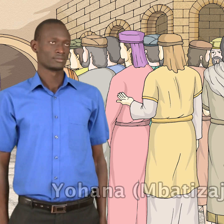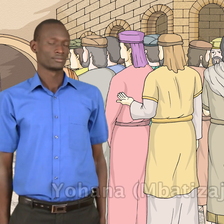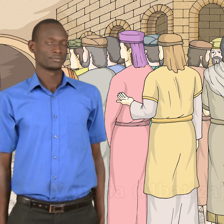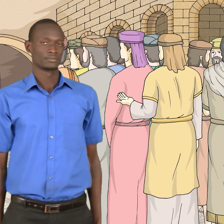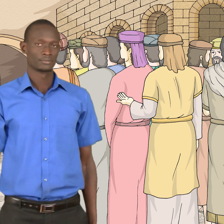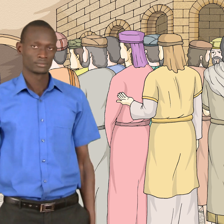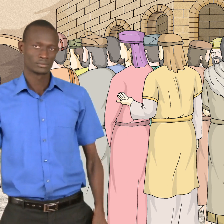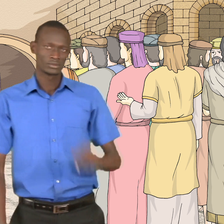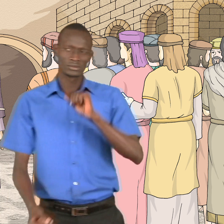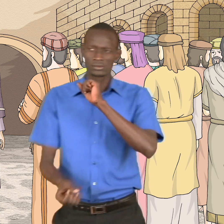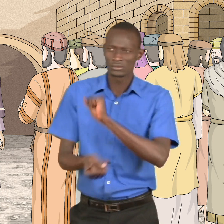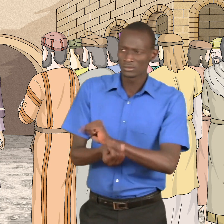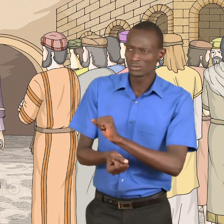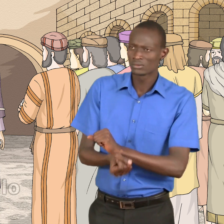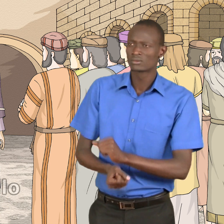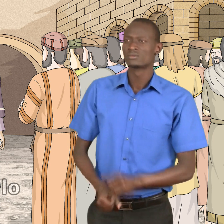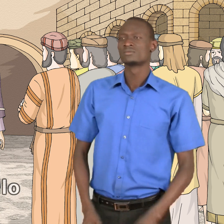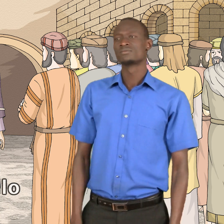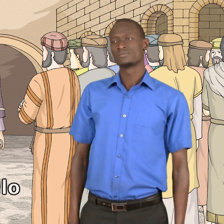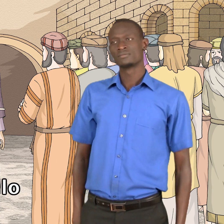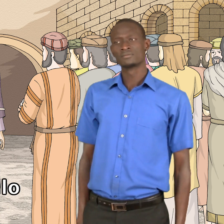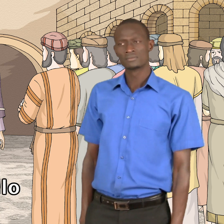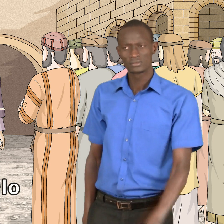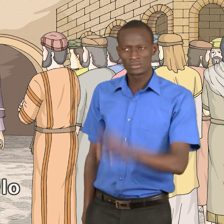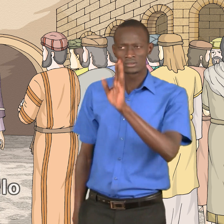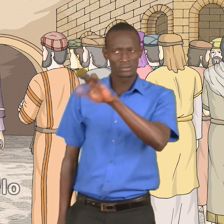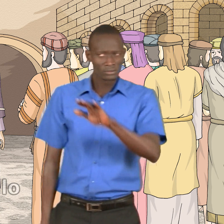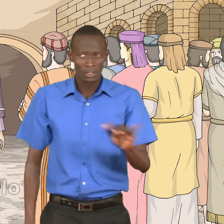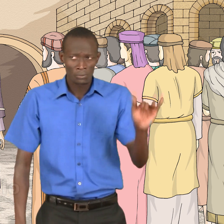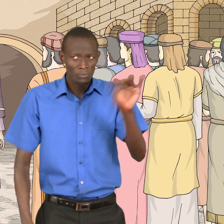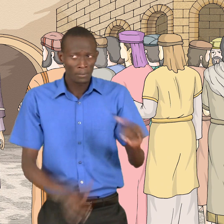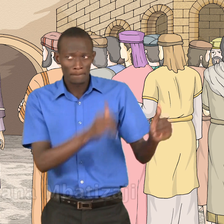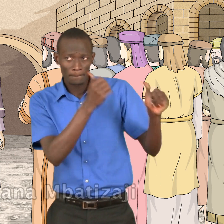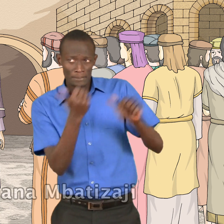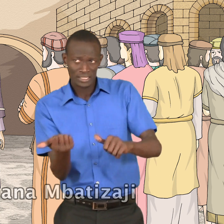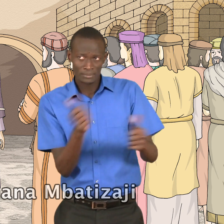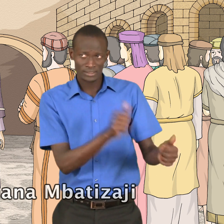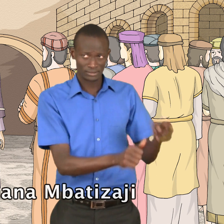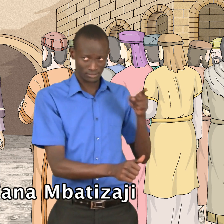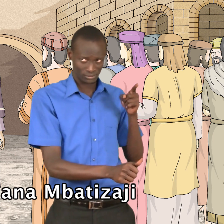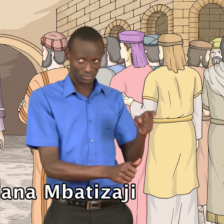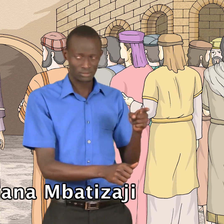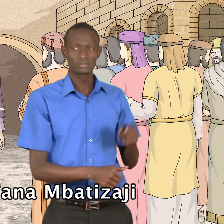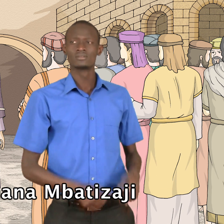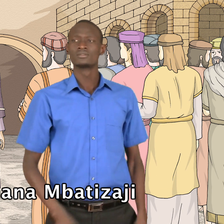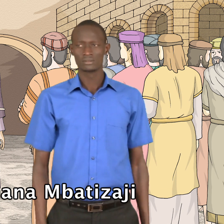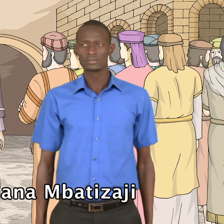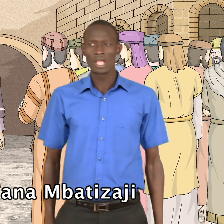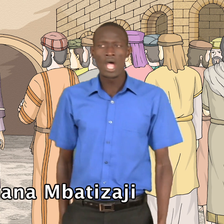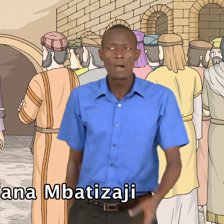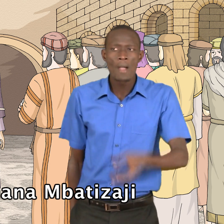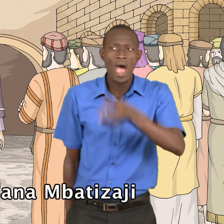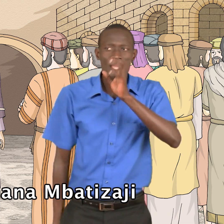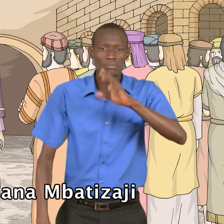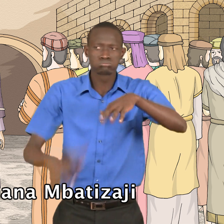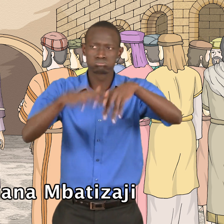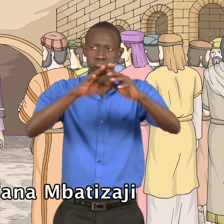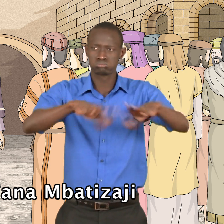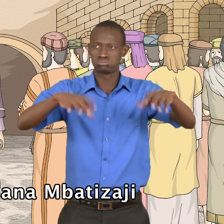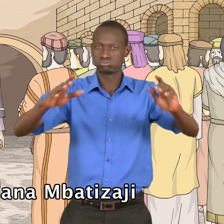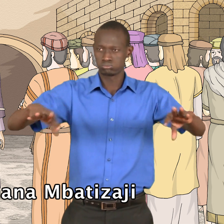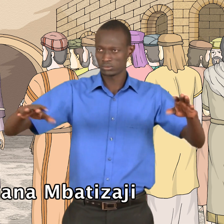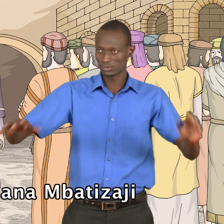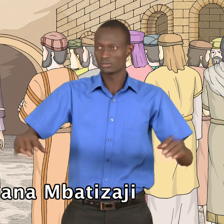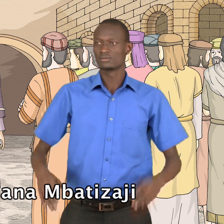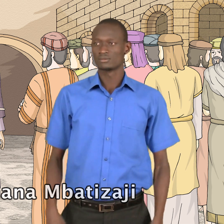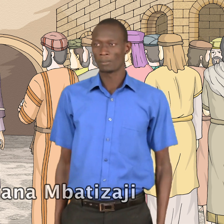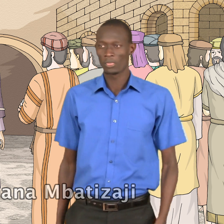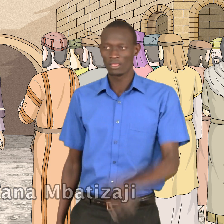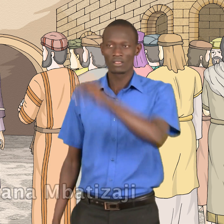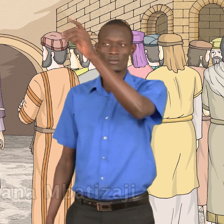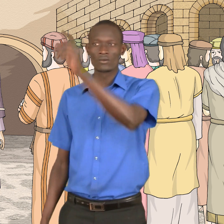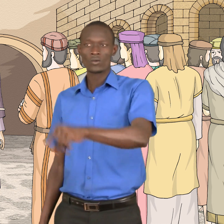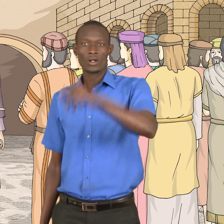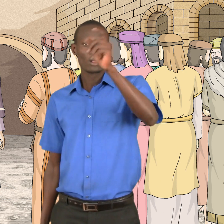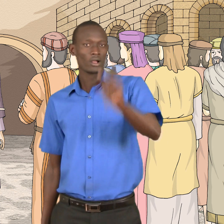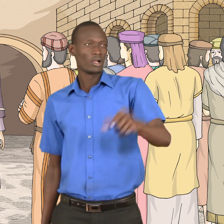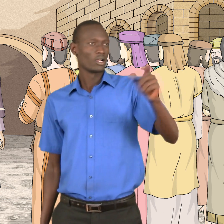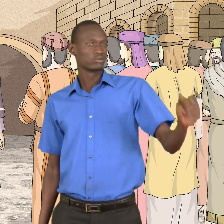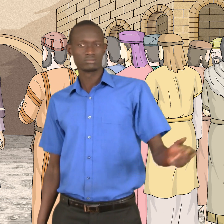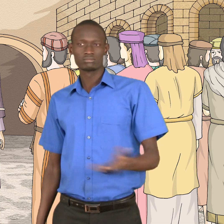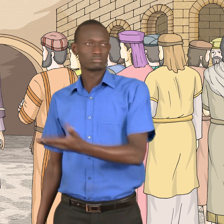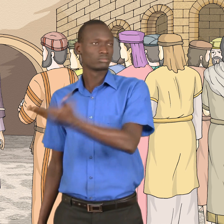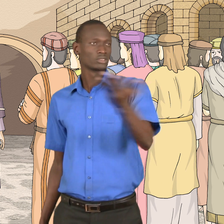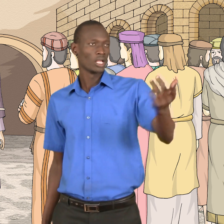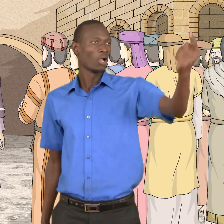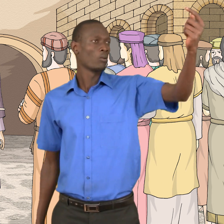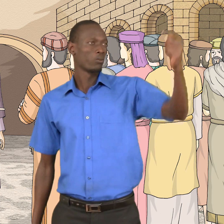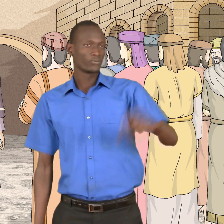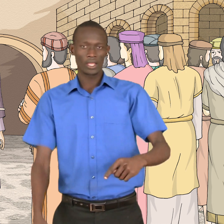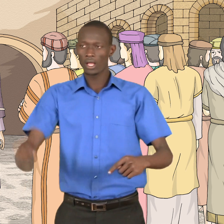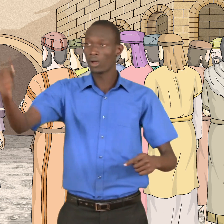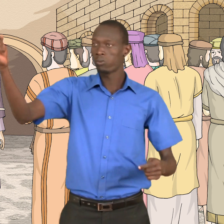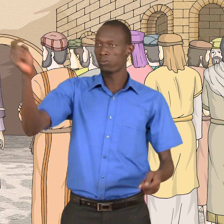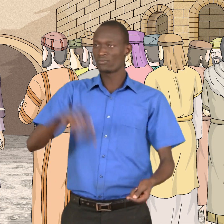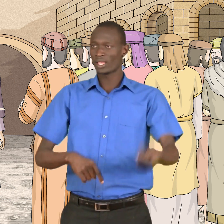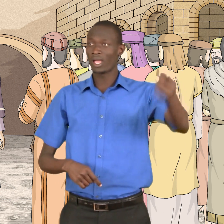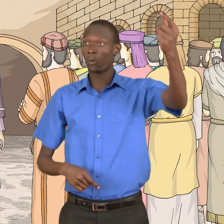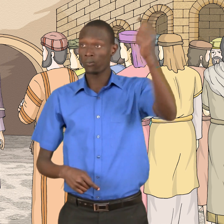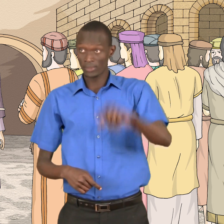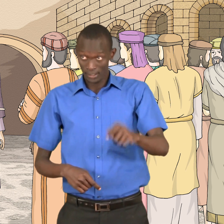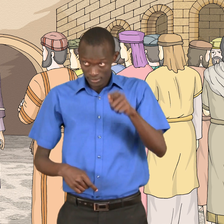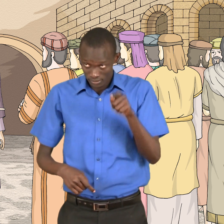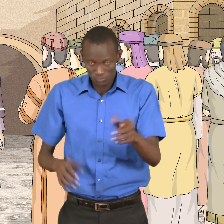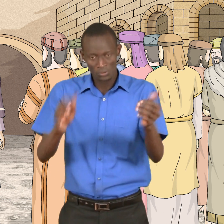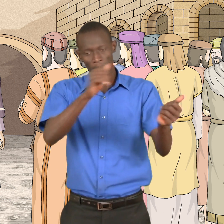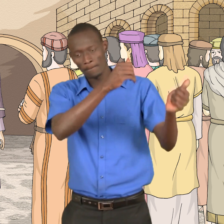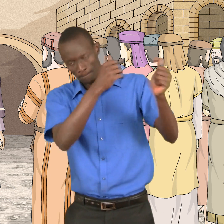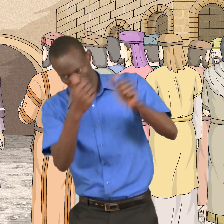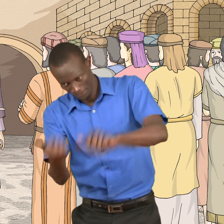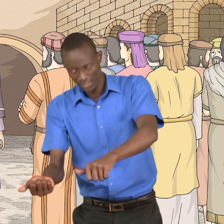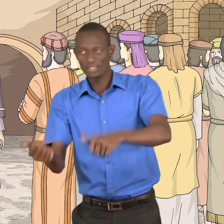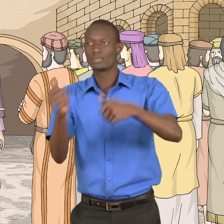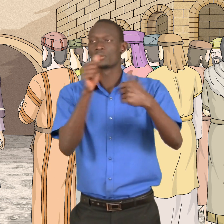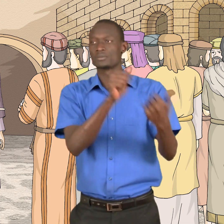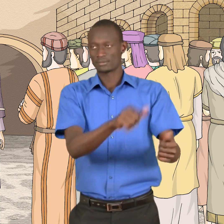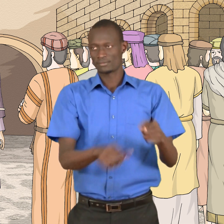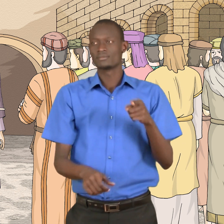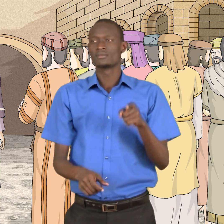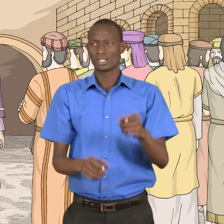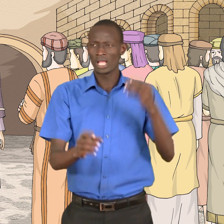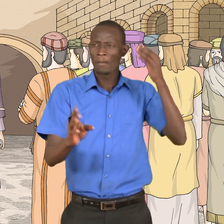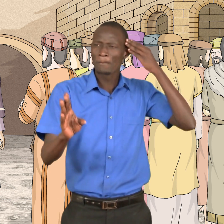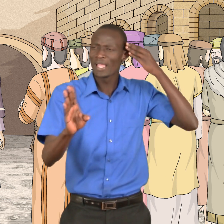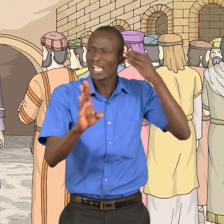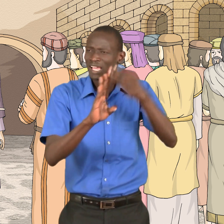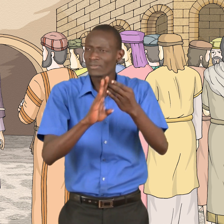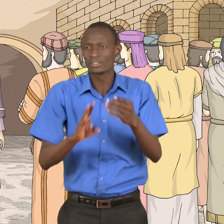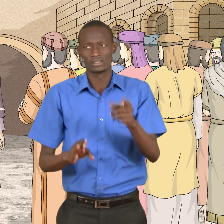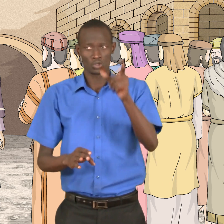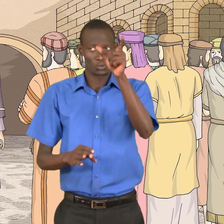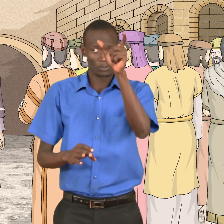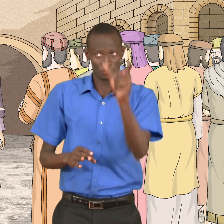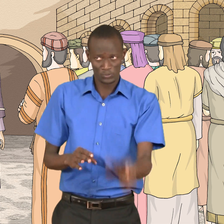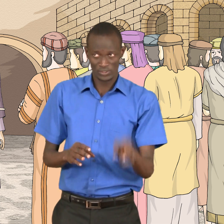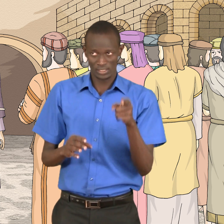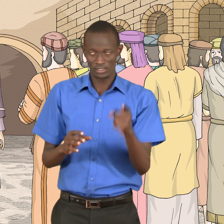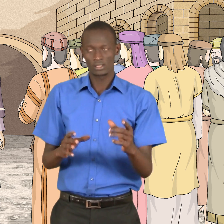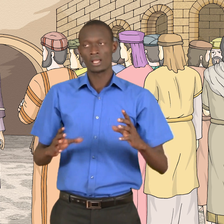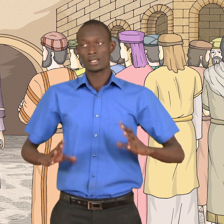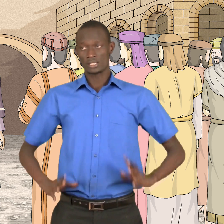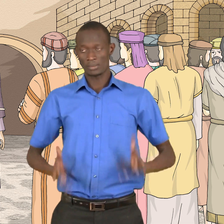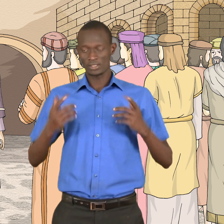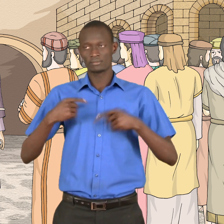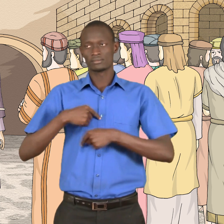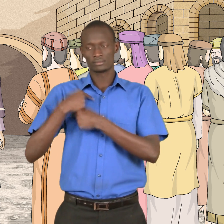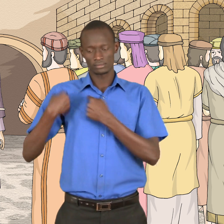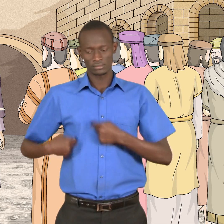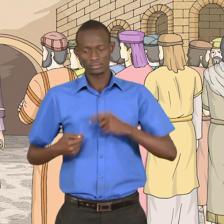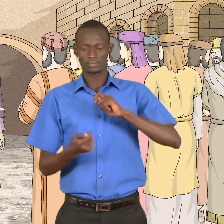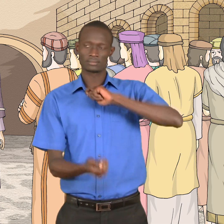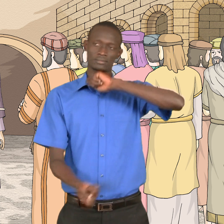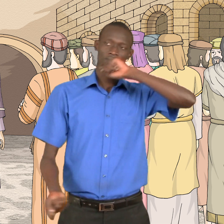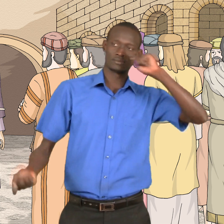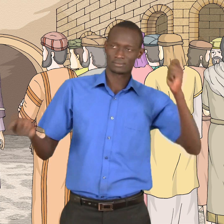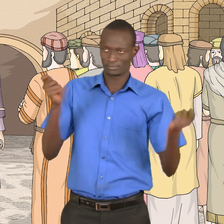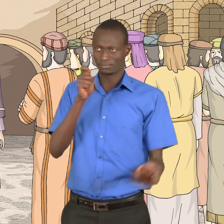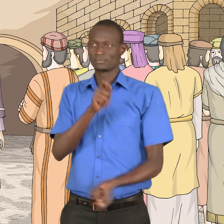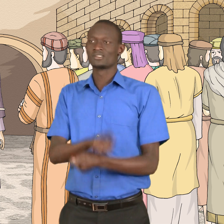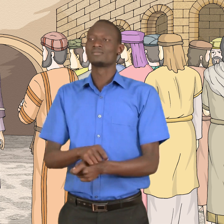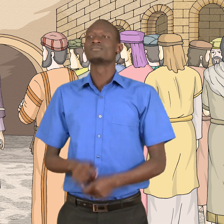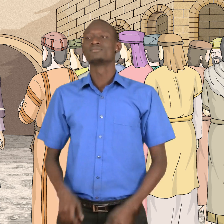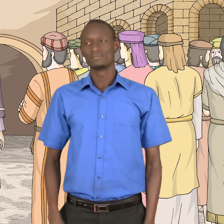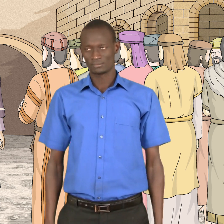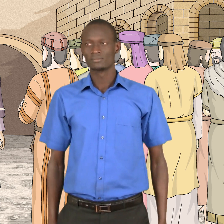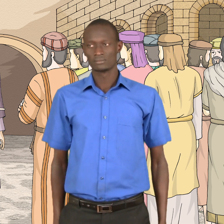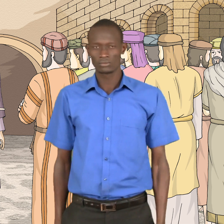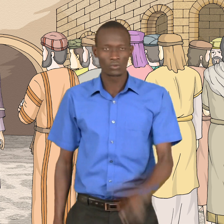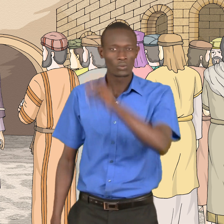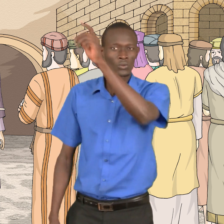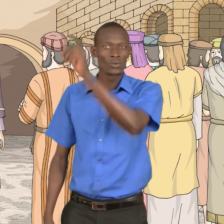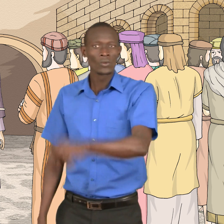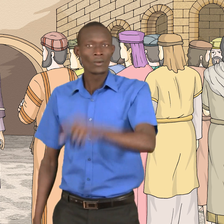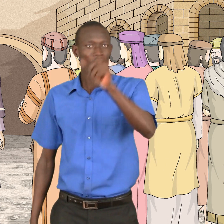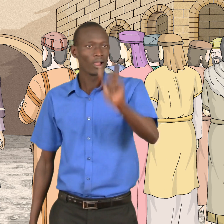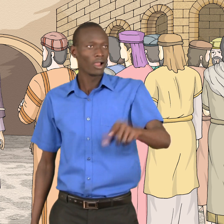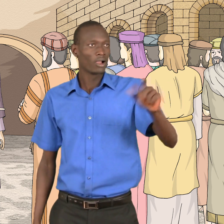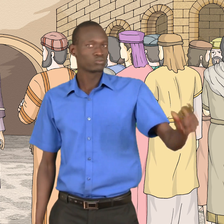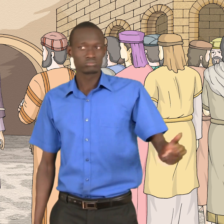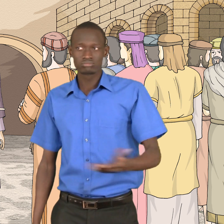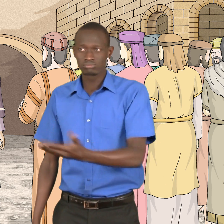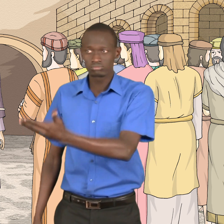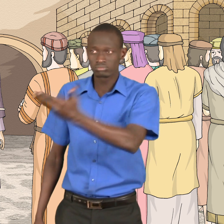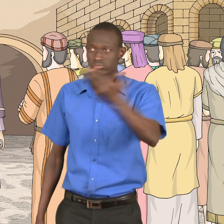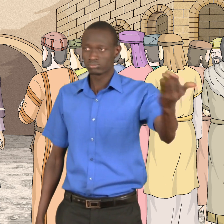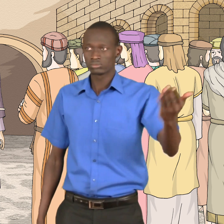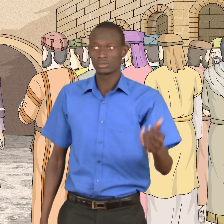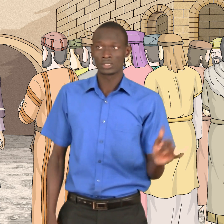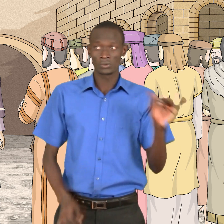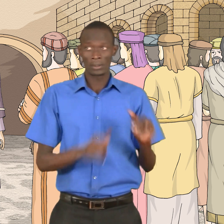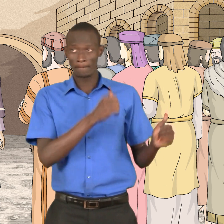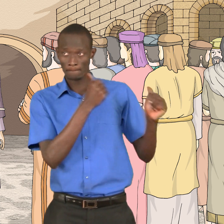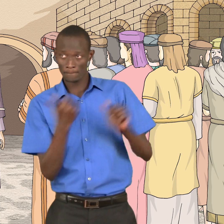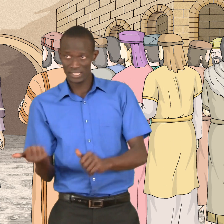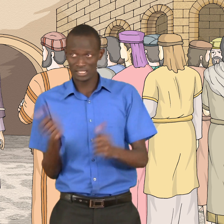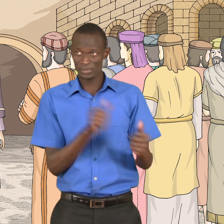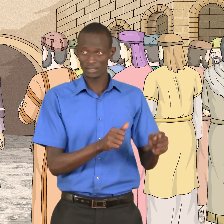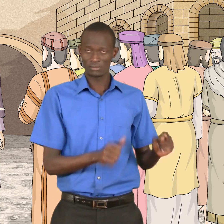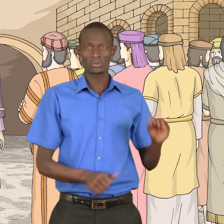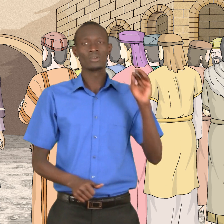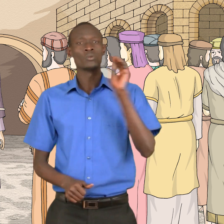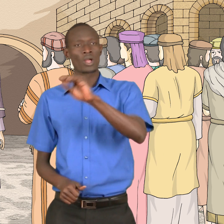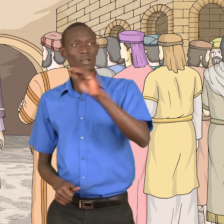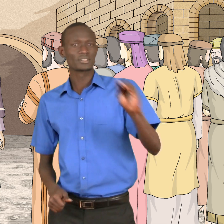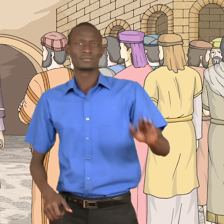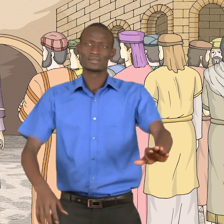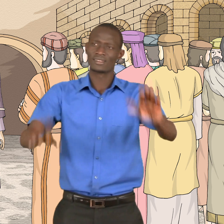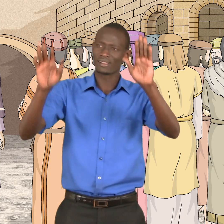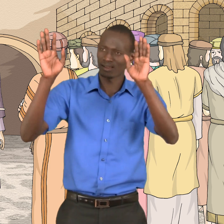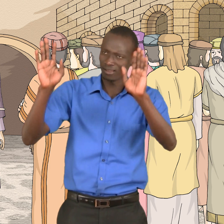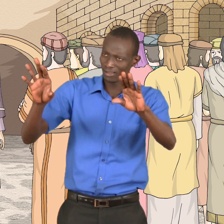Paul explained: “John’s baptism was a baptism of repentance.